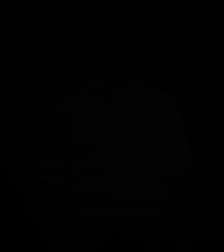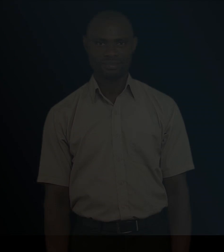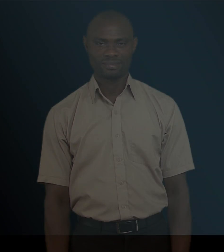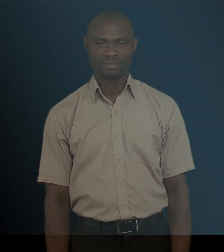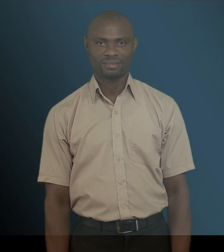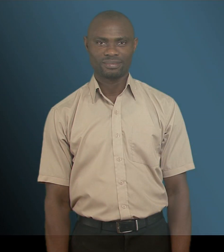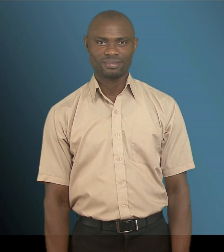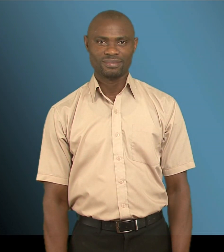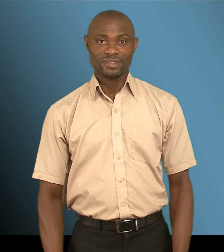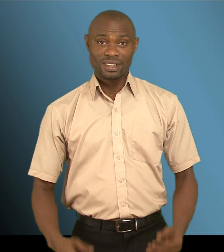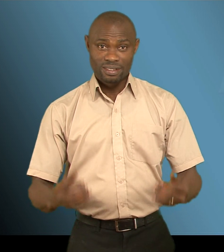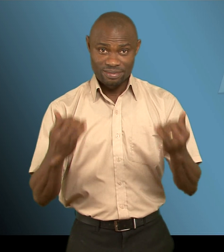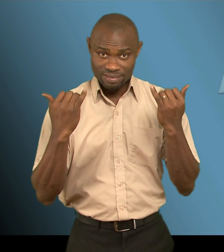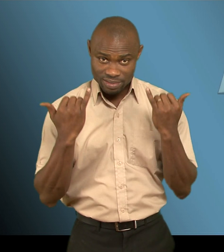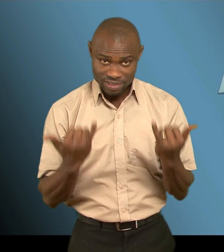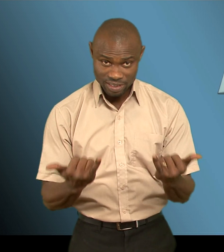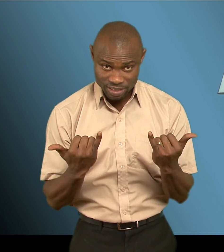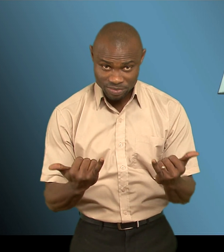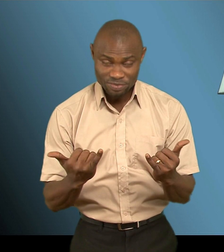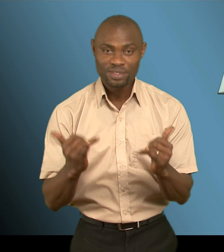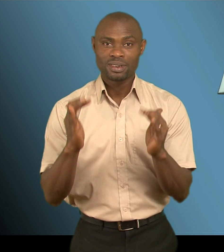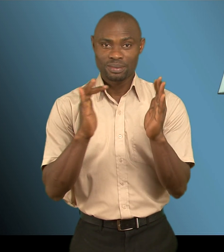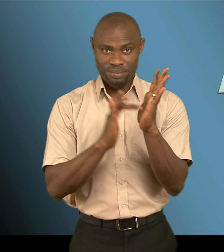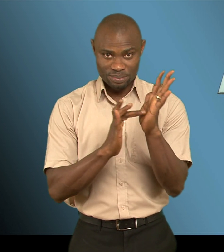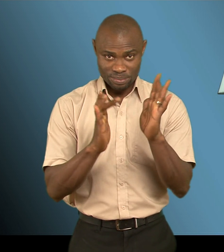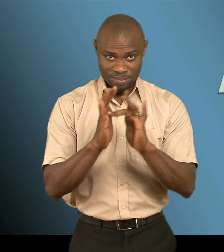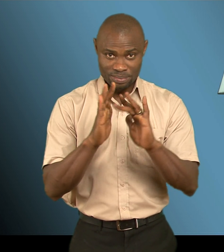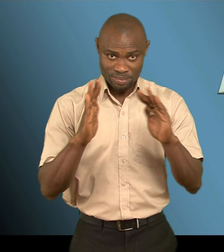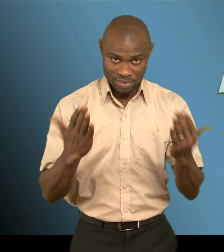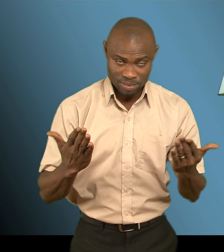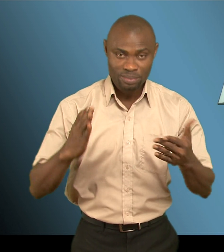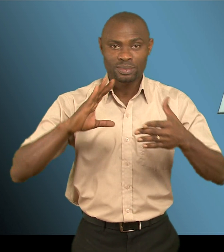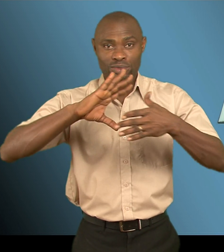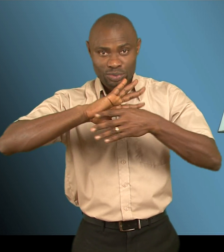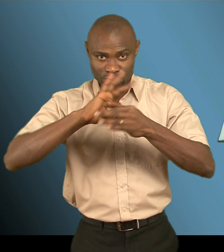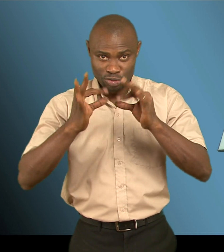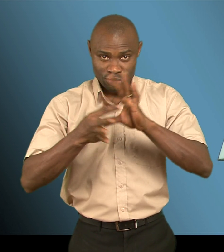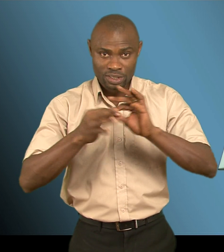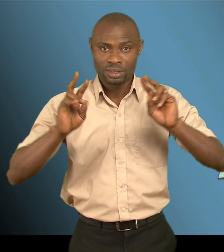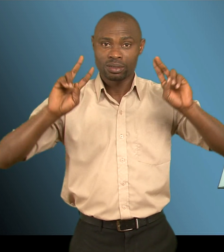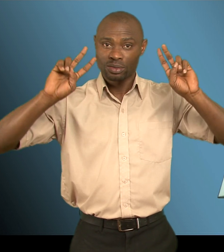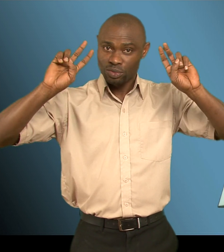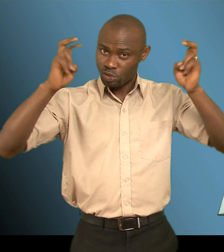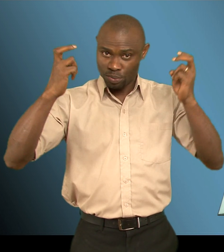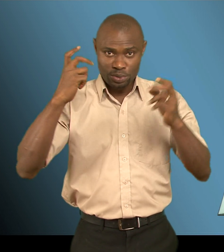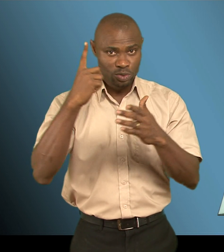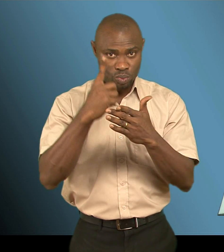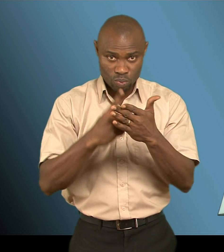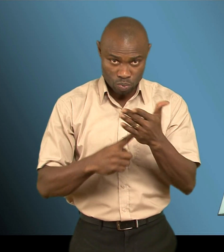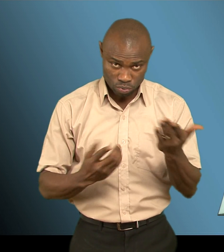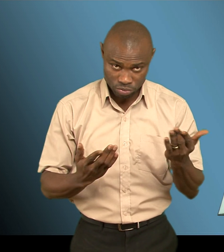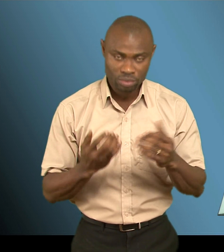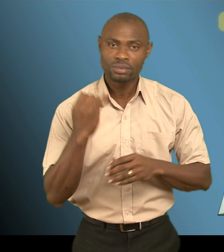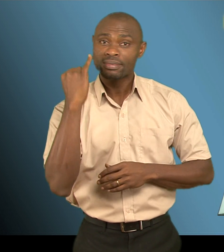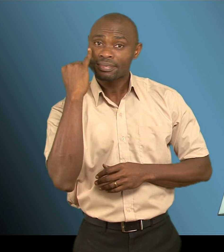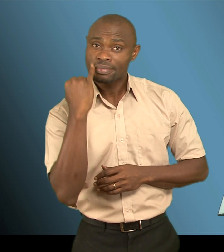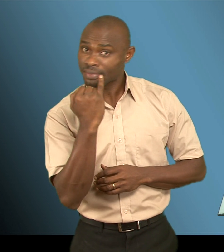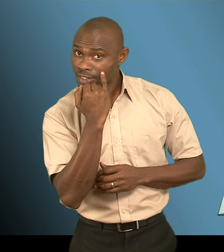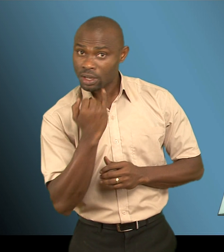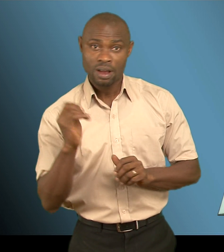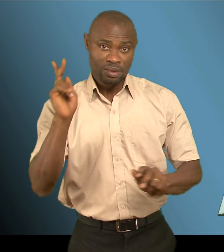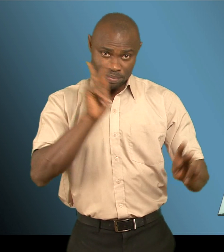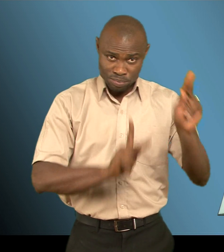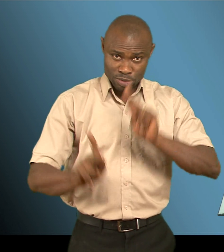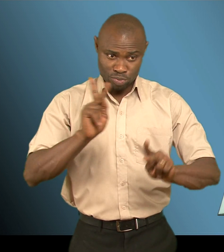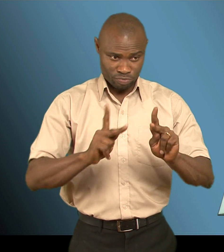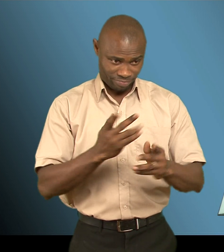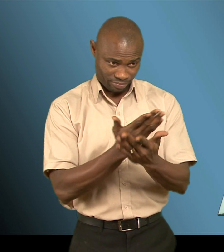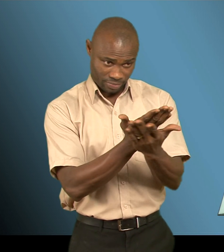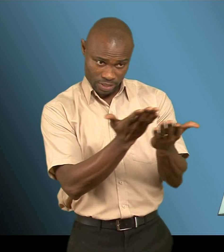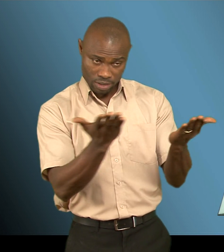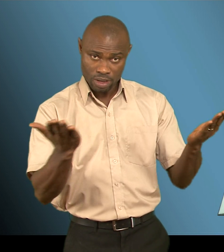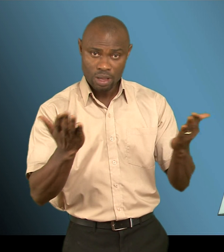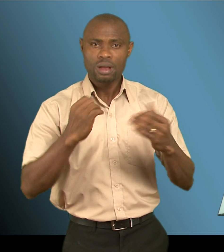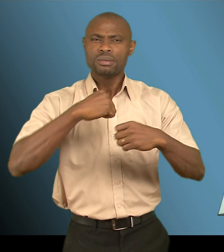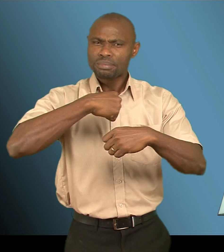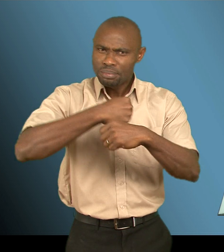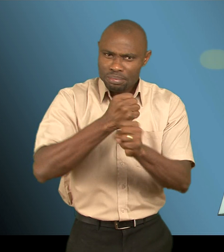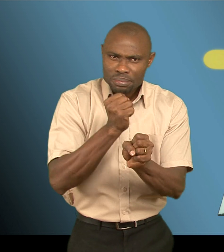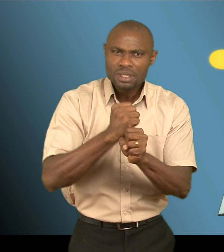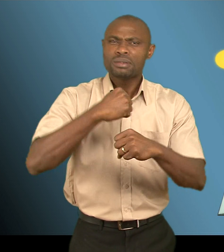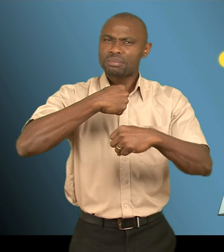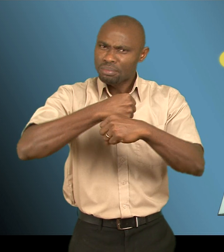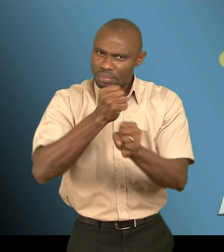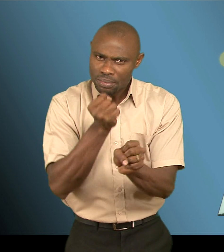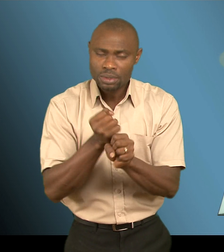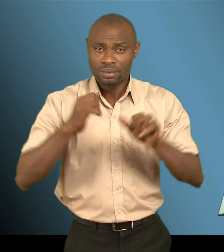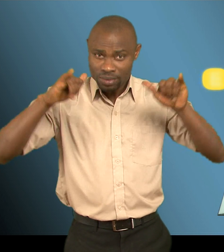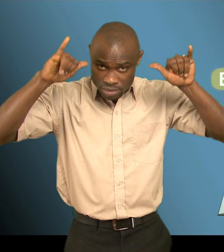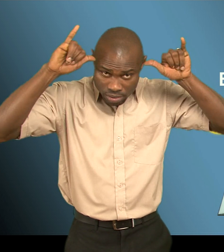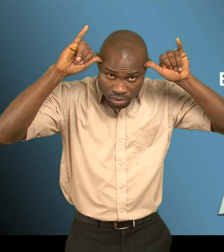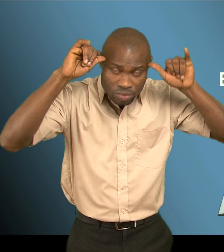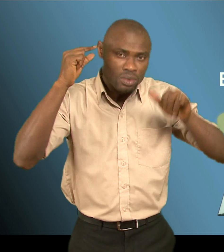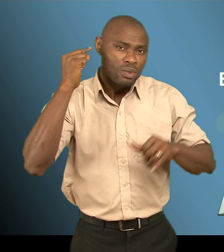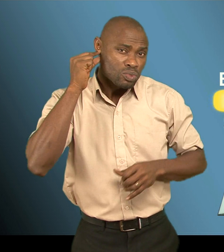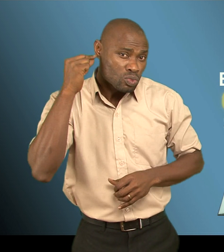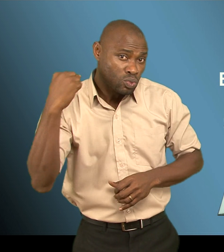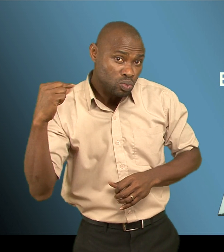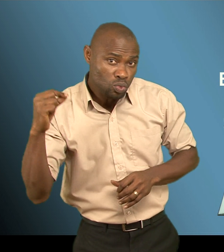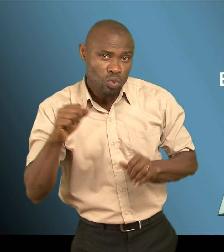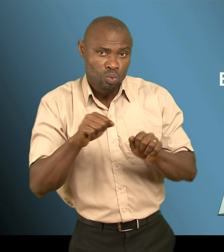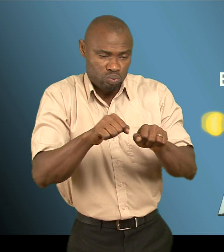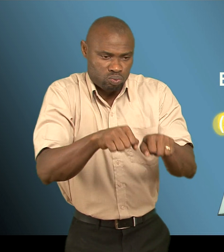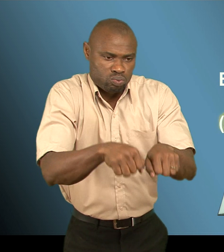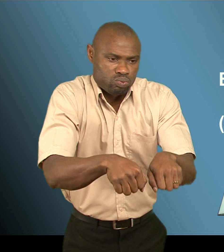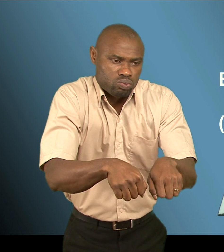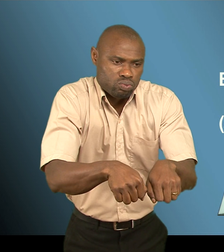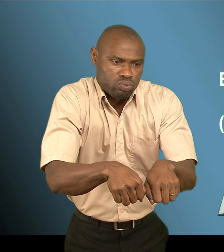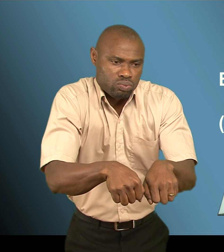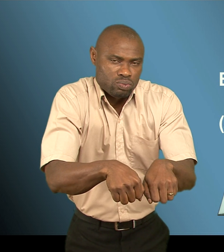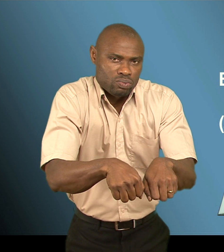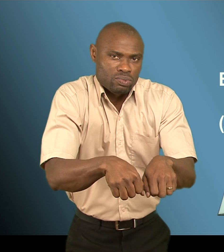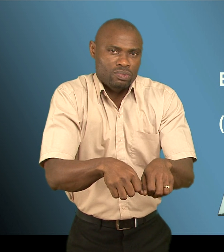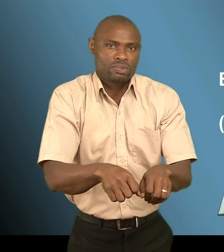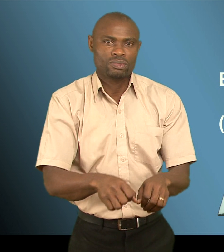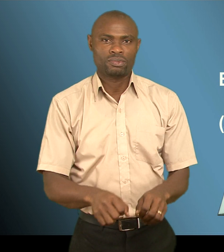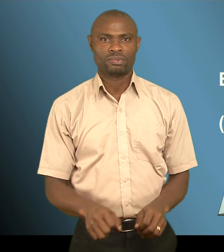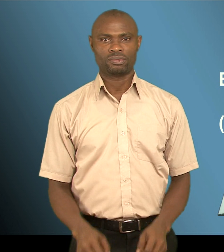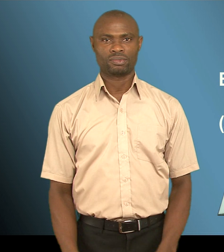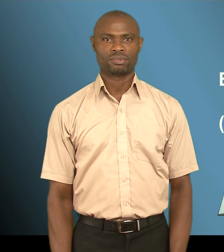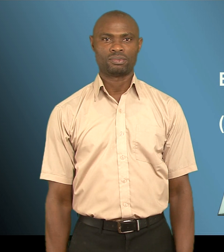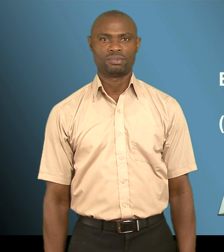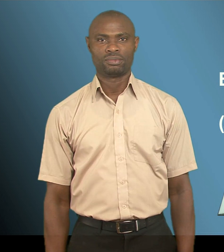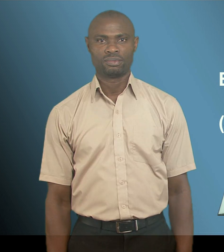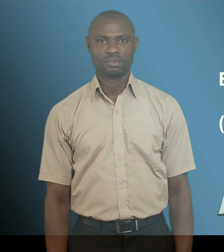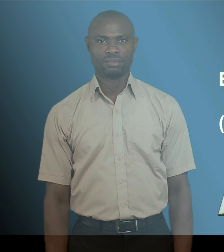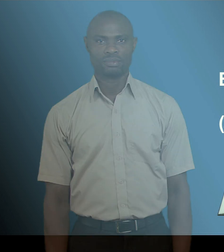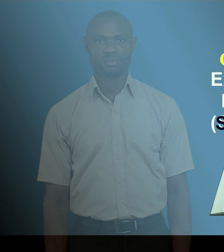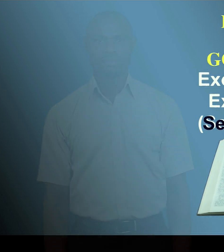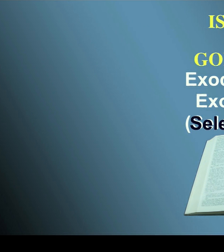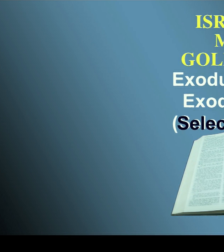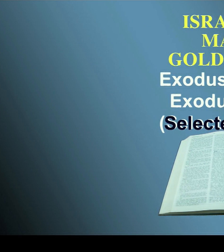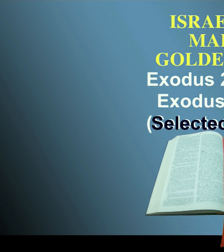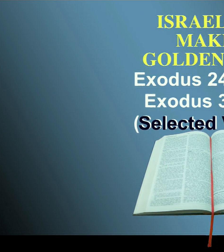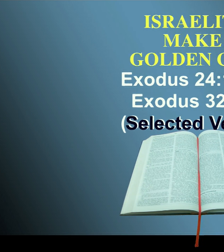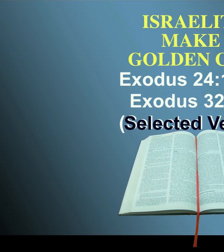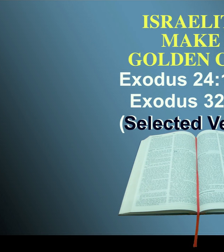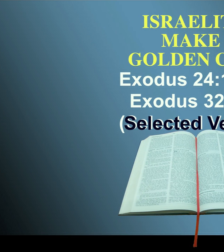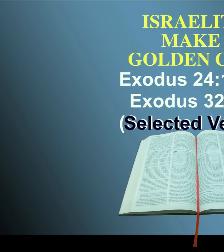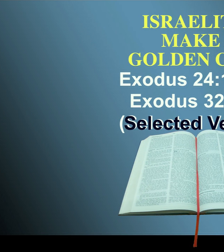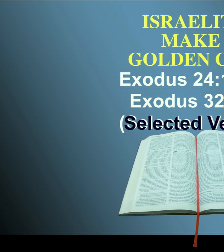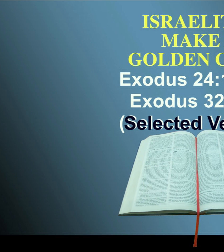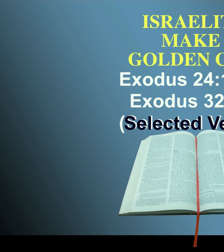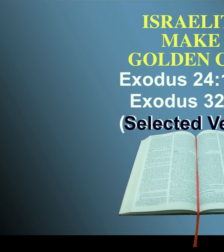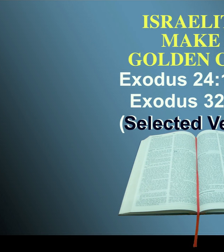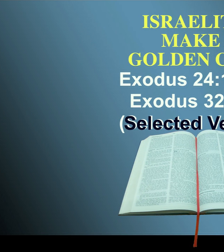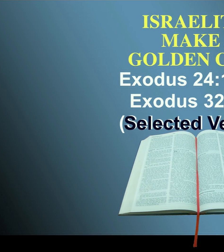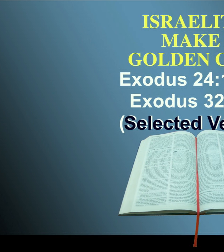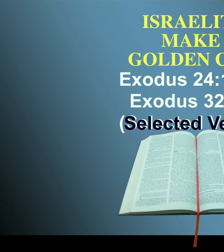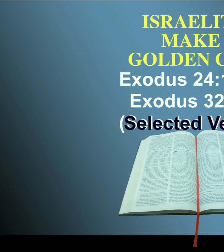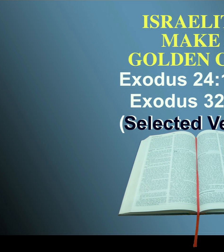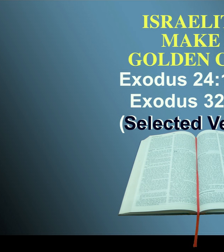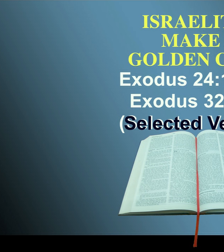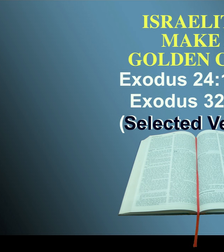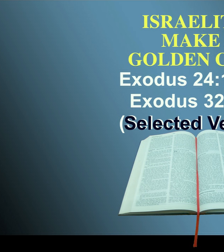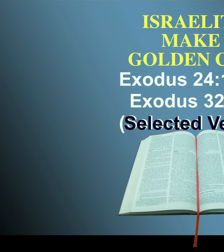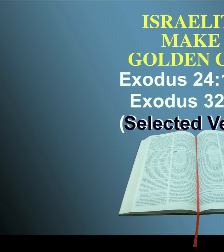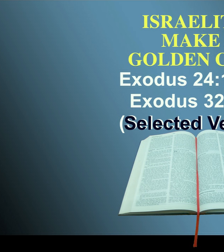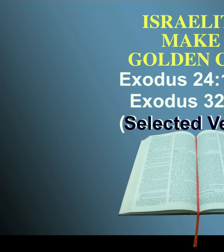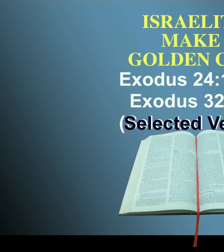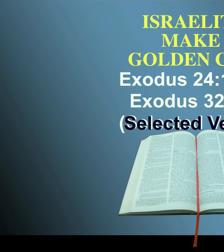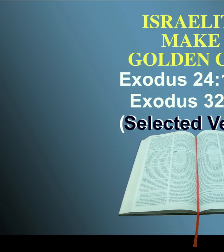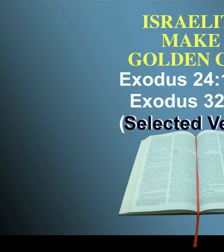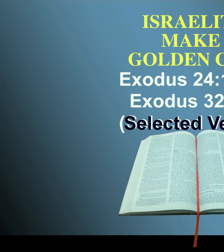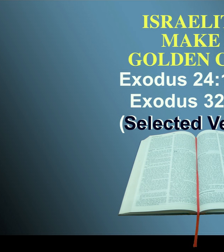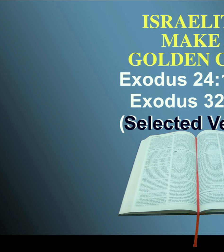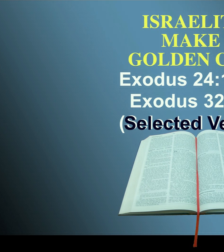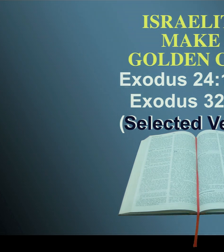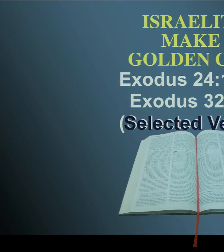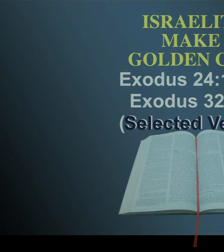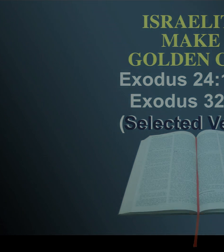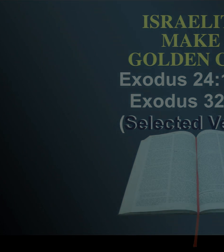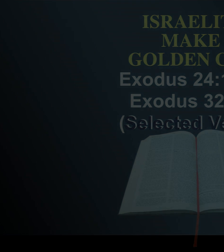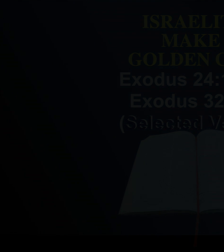Israelites make a golden calf